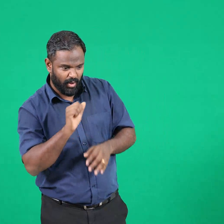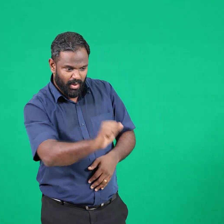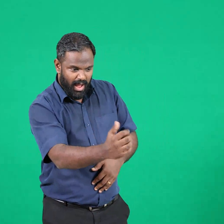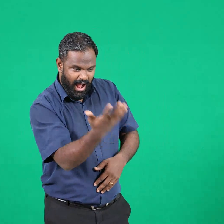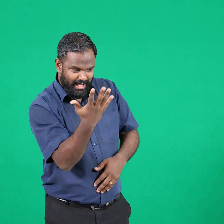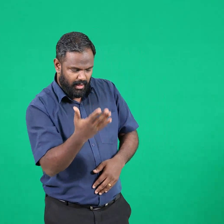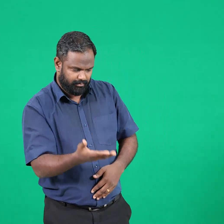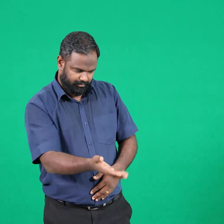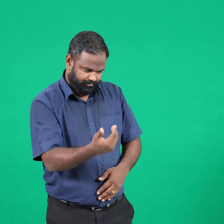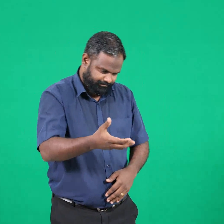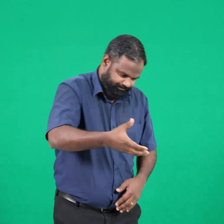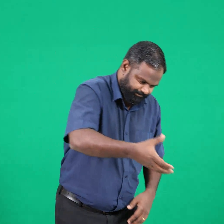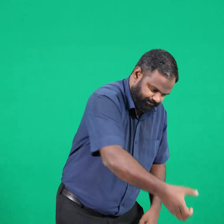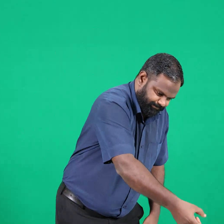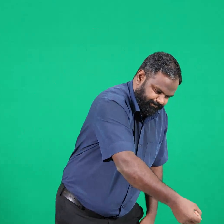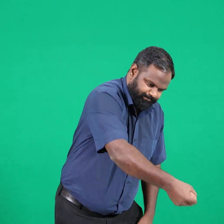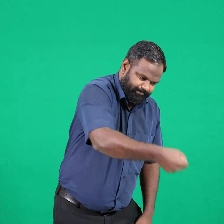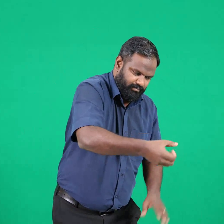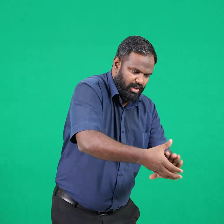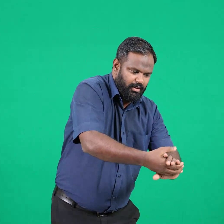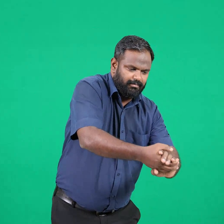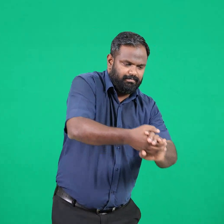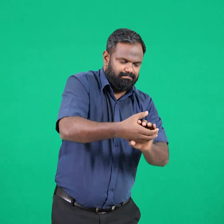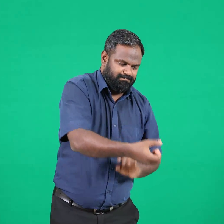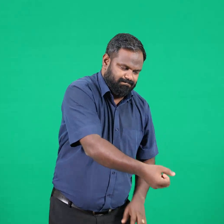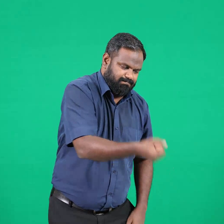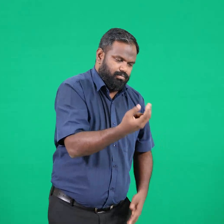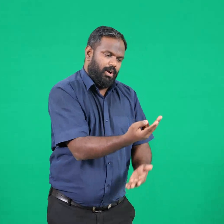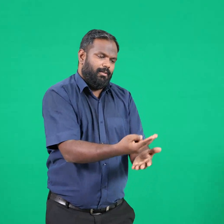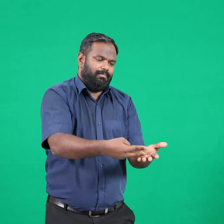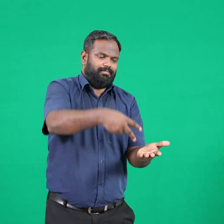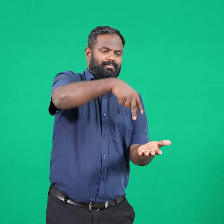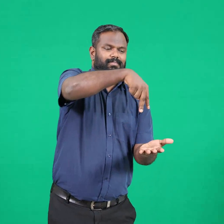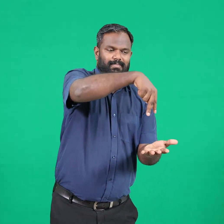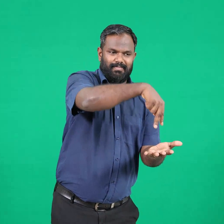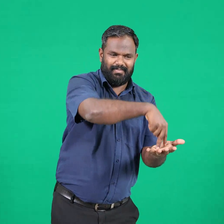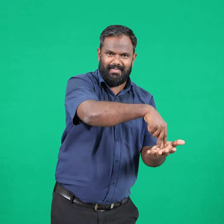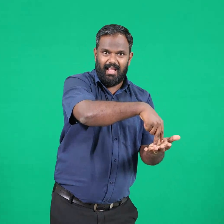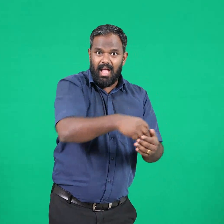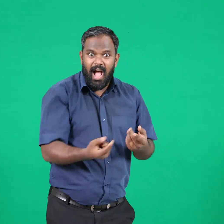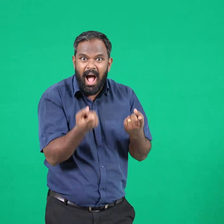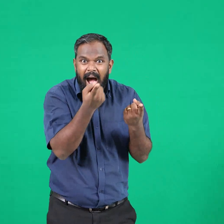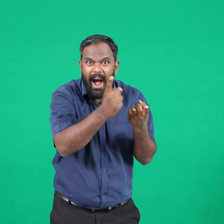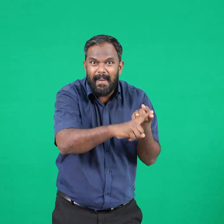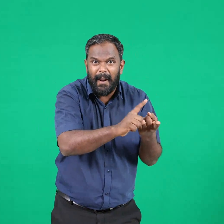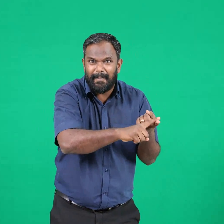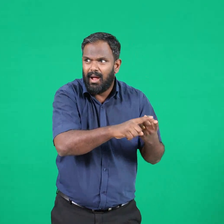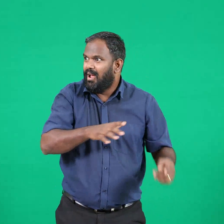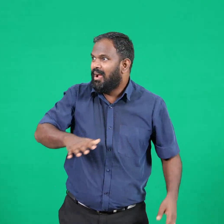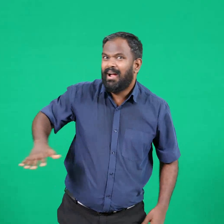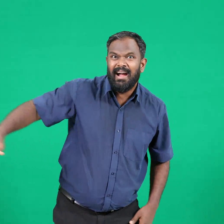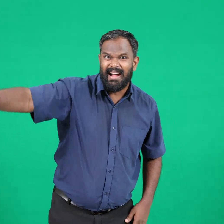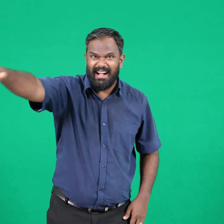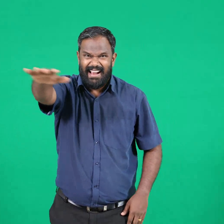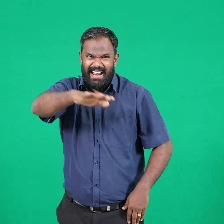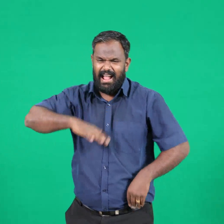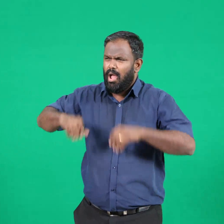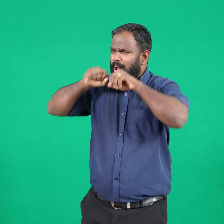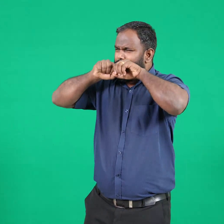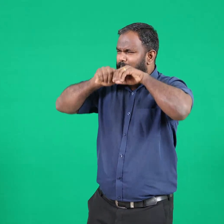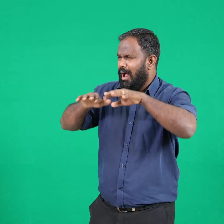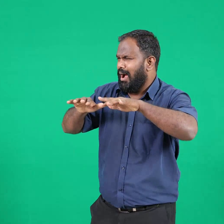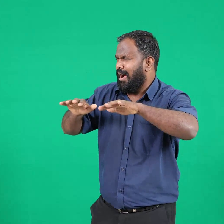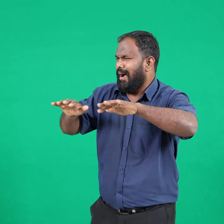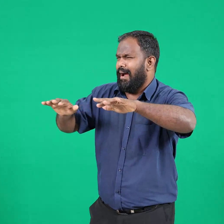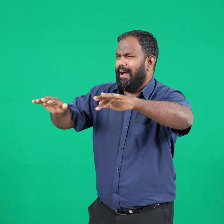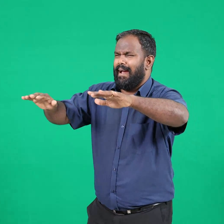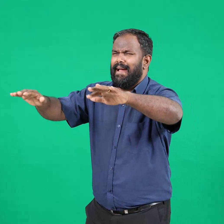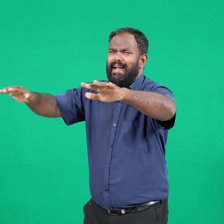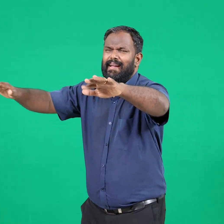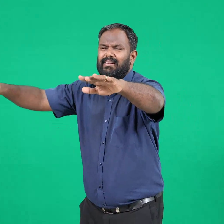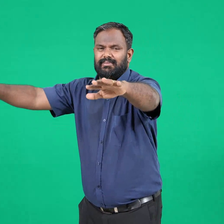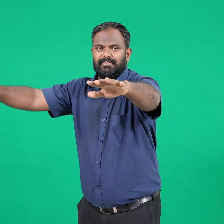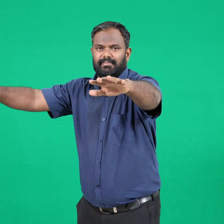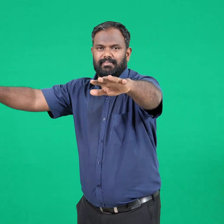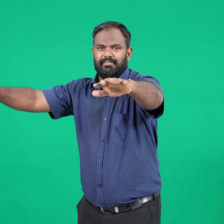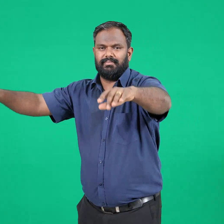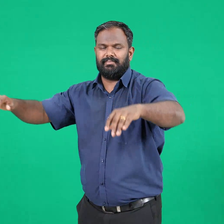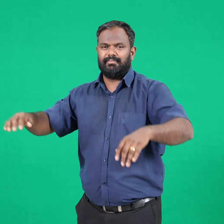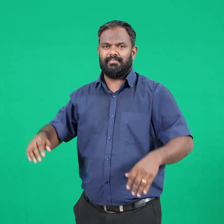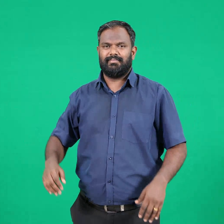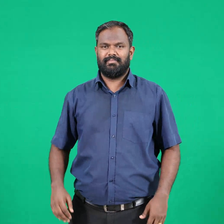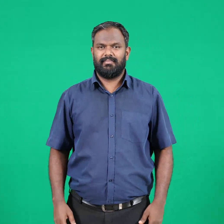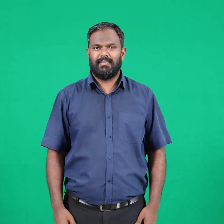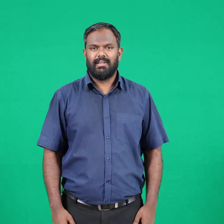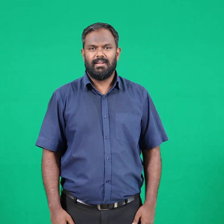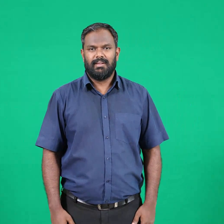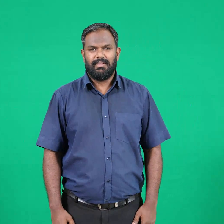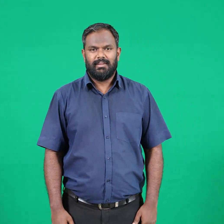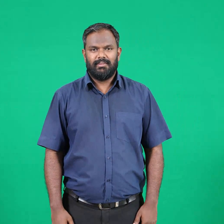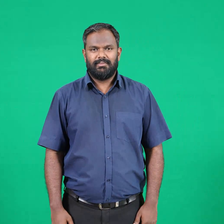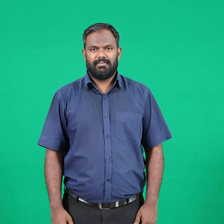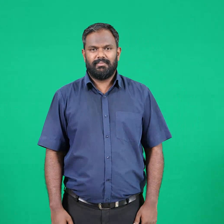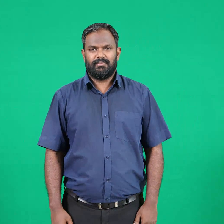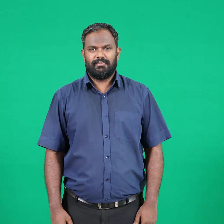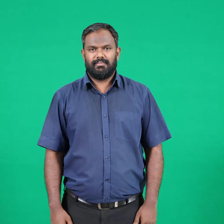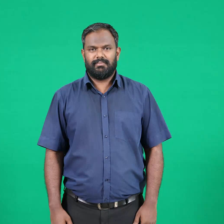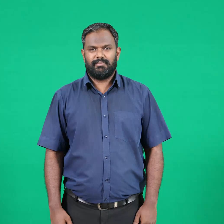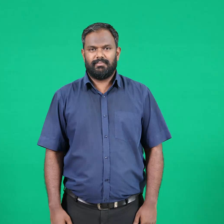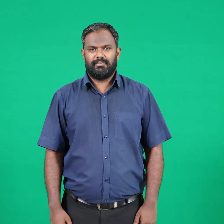And the news about this spread throughout that region.